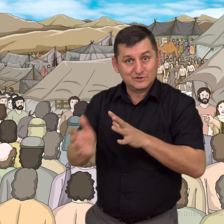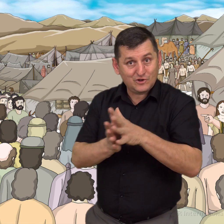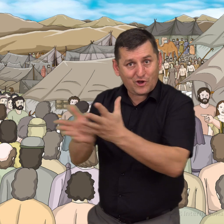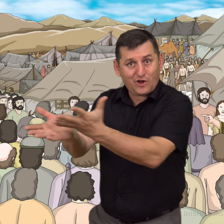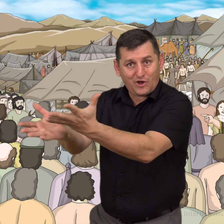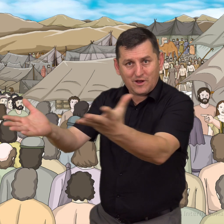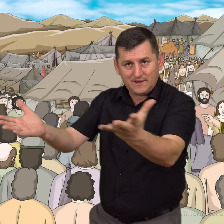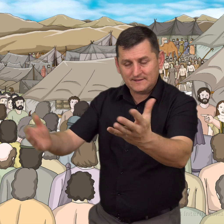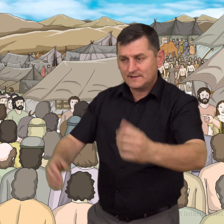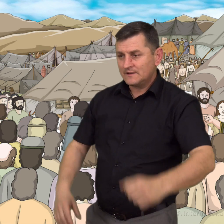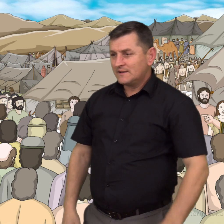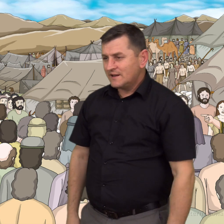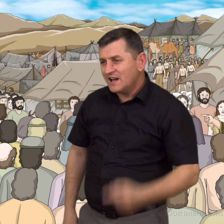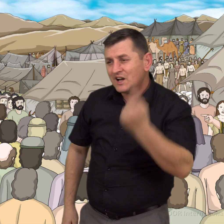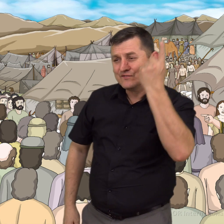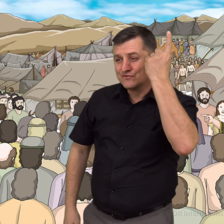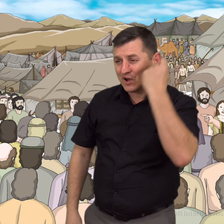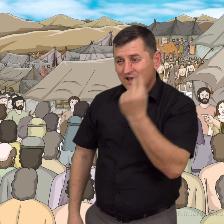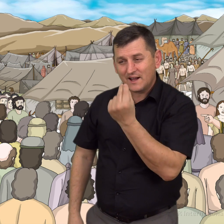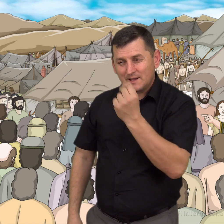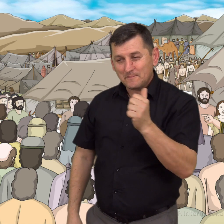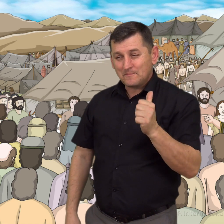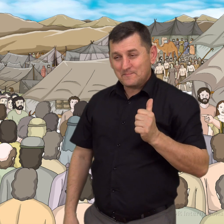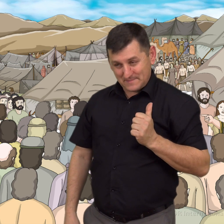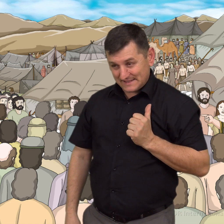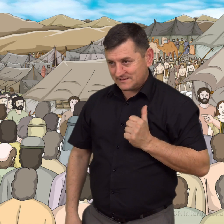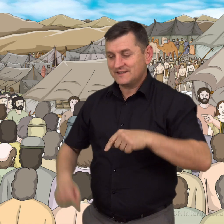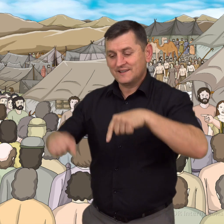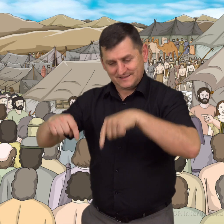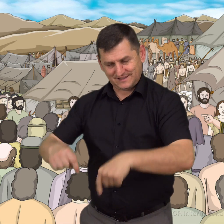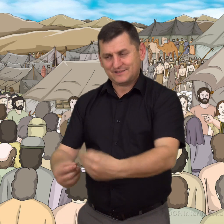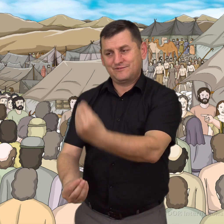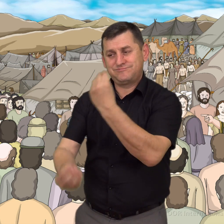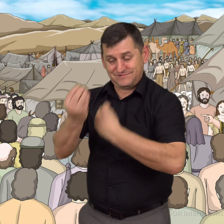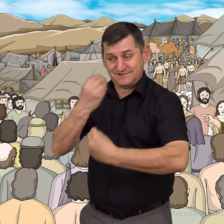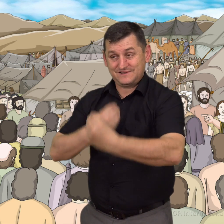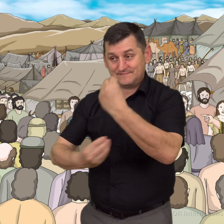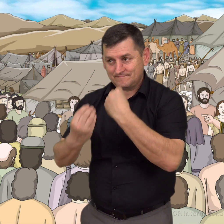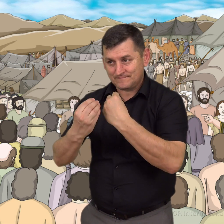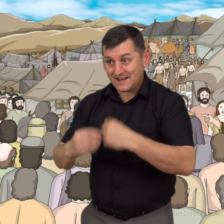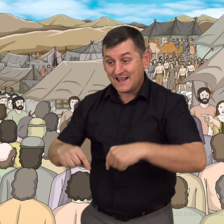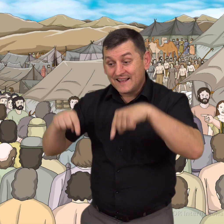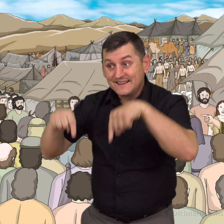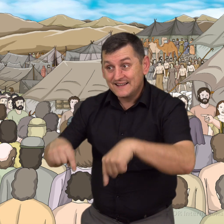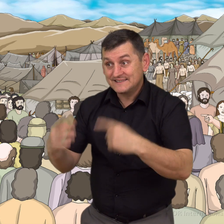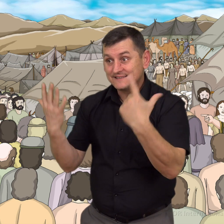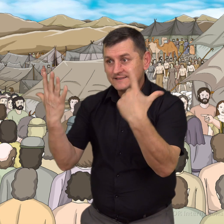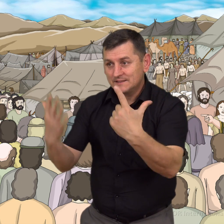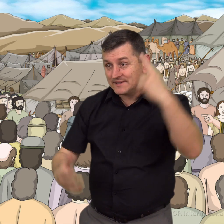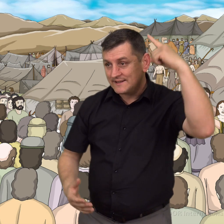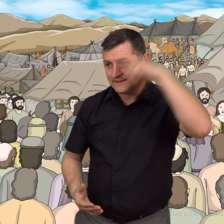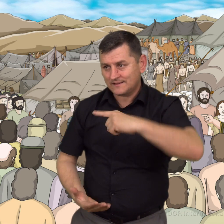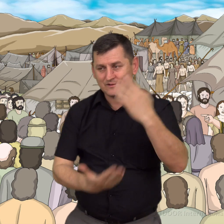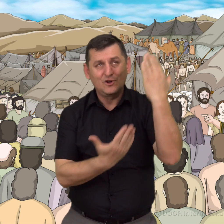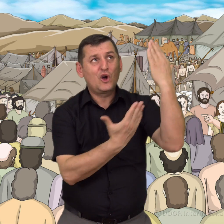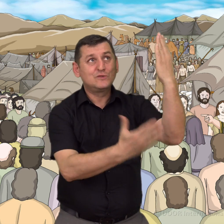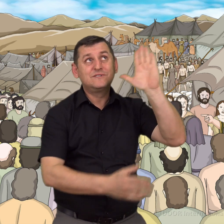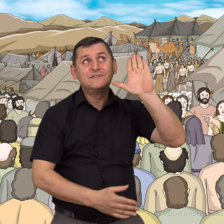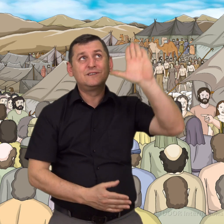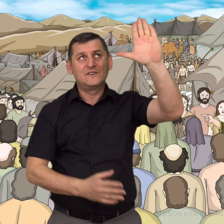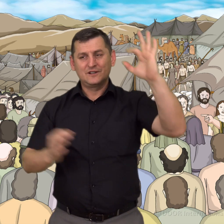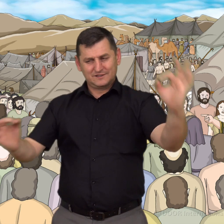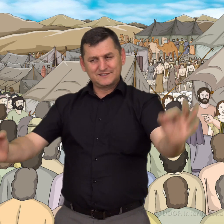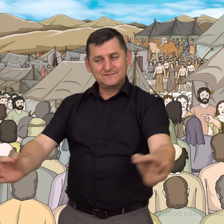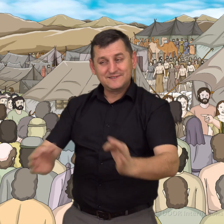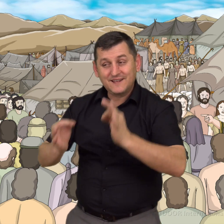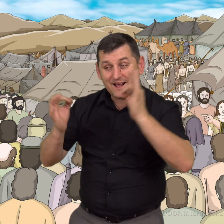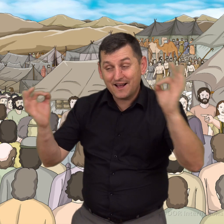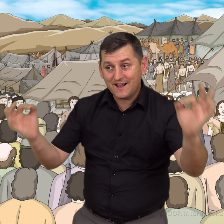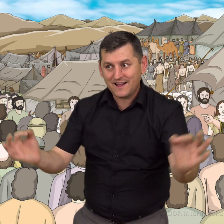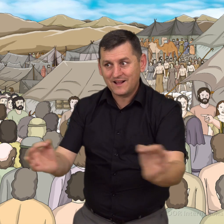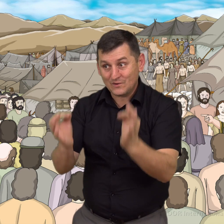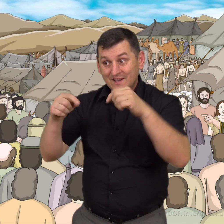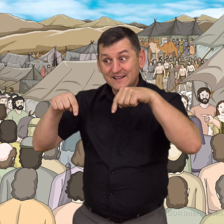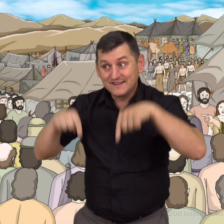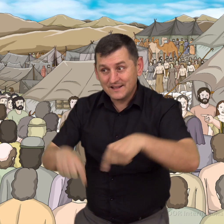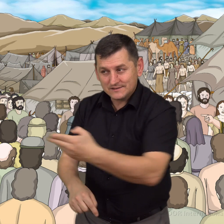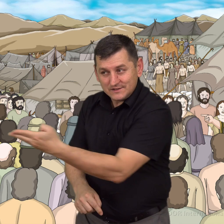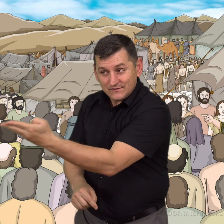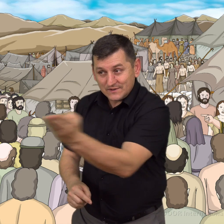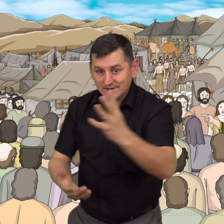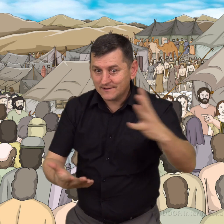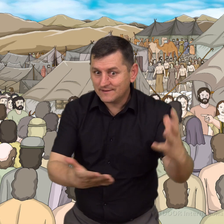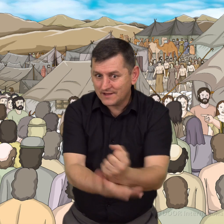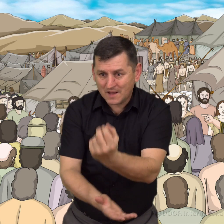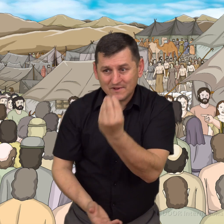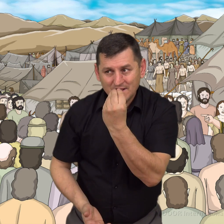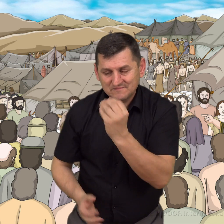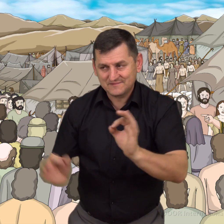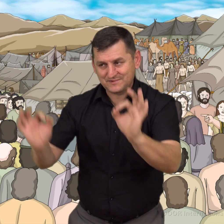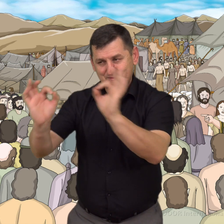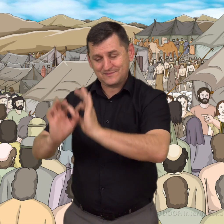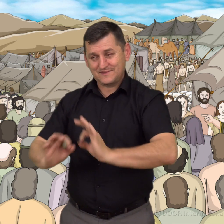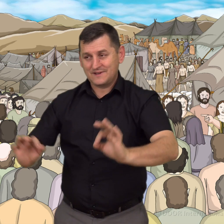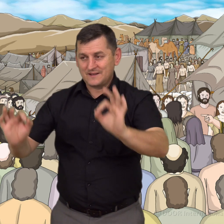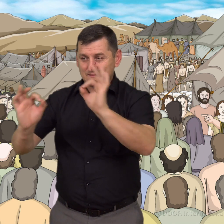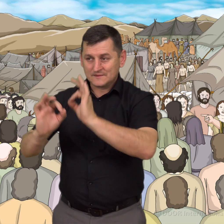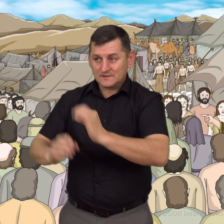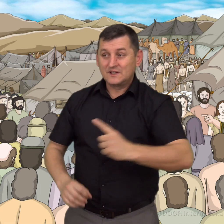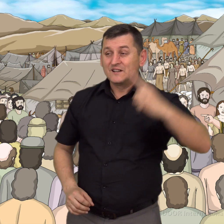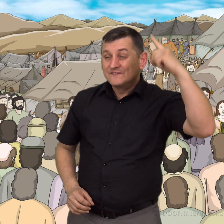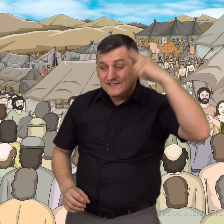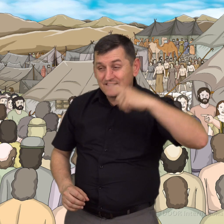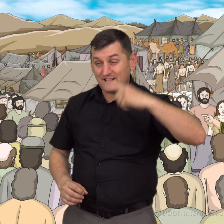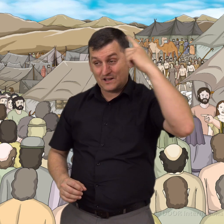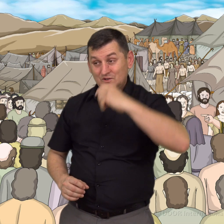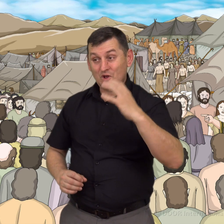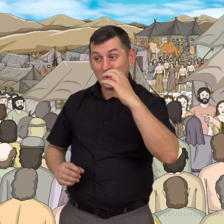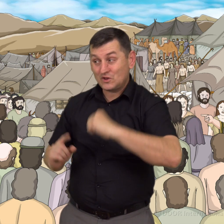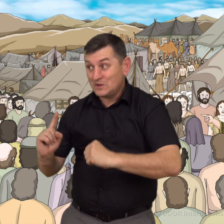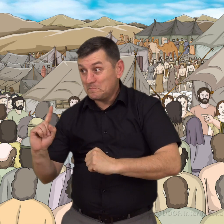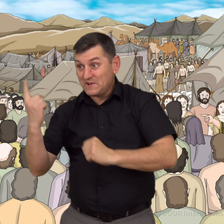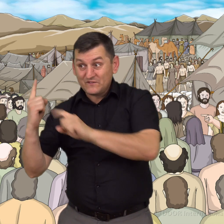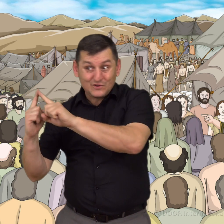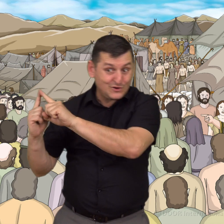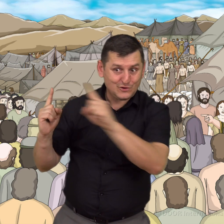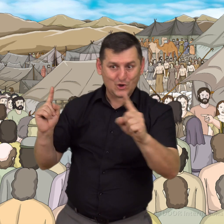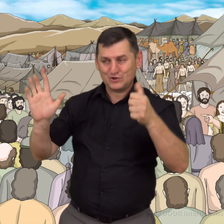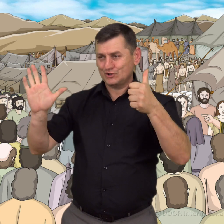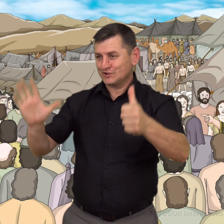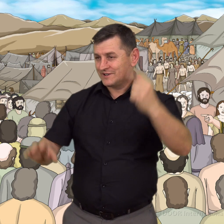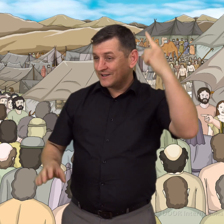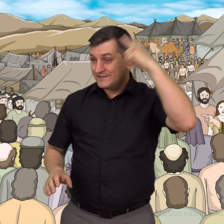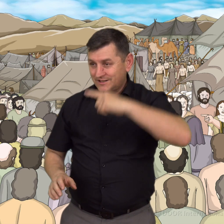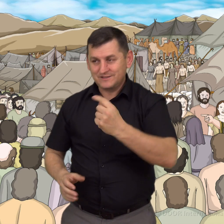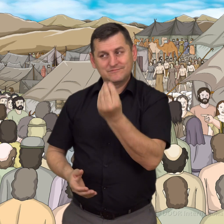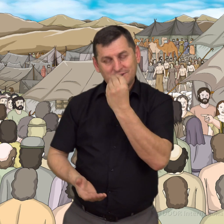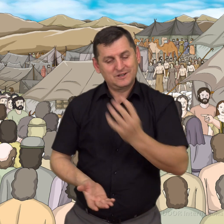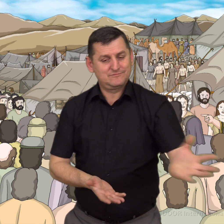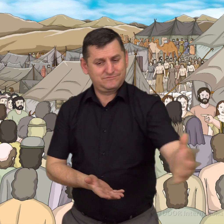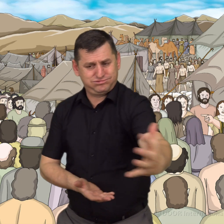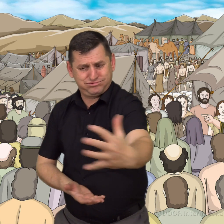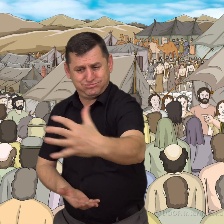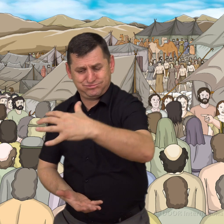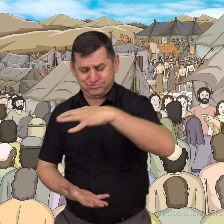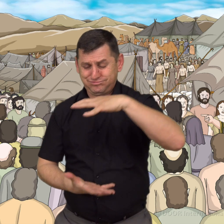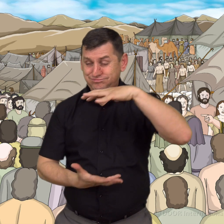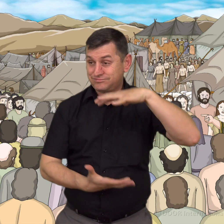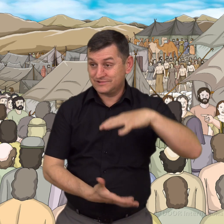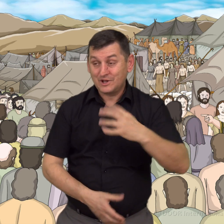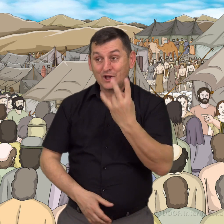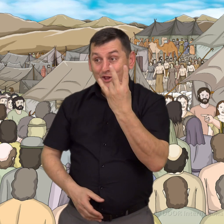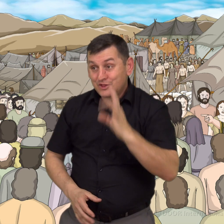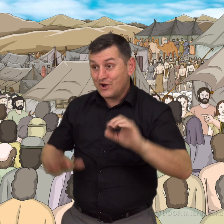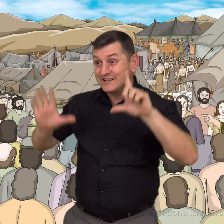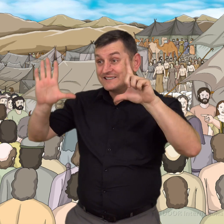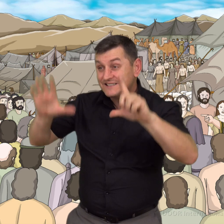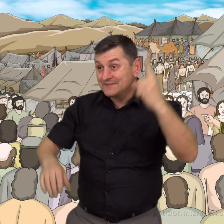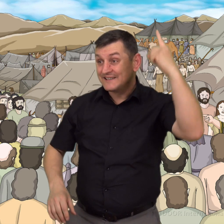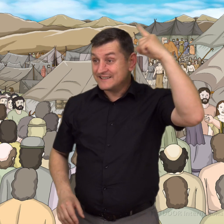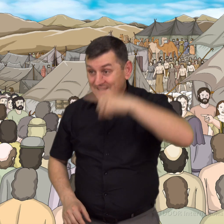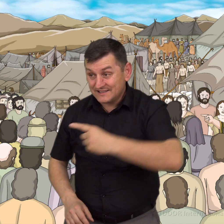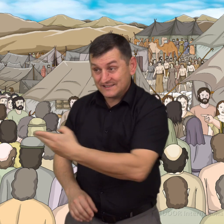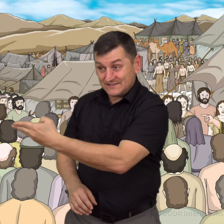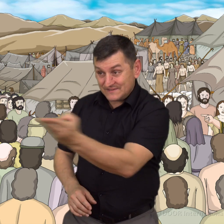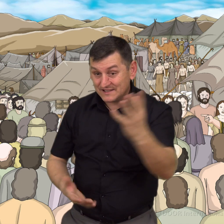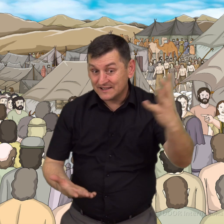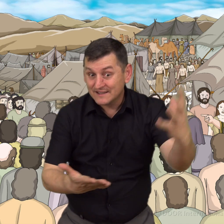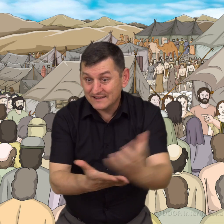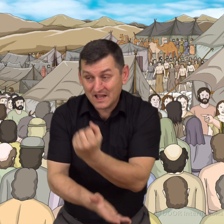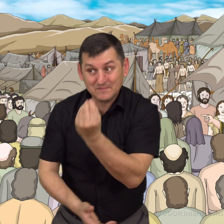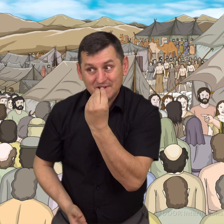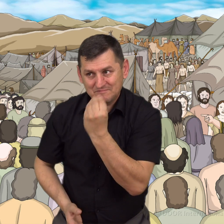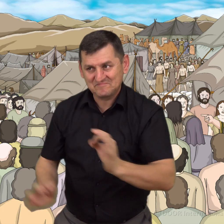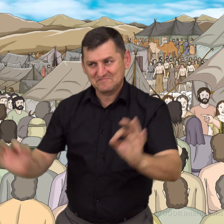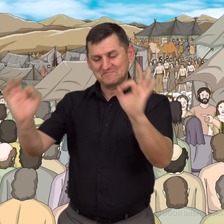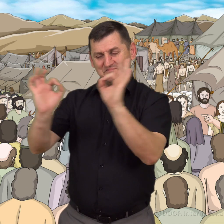“Eat it today,” Moses said, “because today is a Sabbath to the LORD. Today you will not find anything in the field.